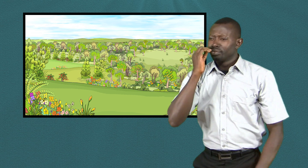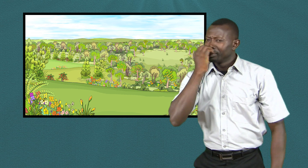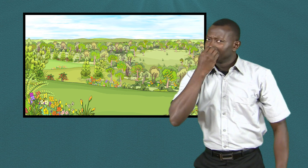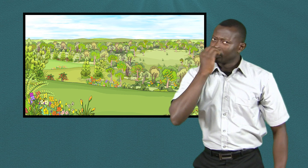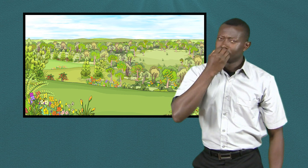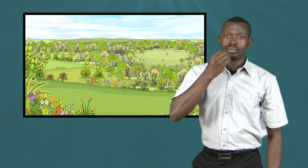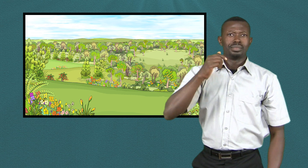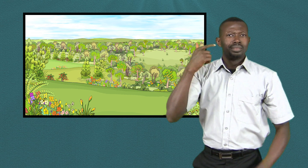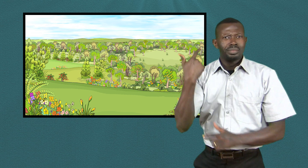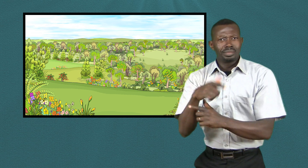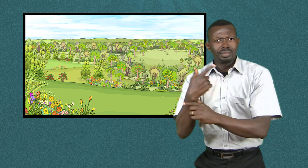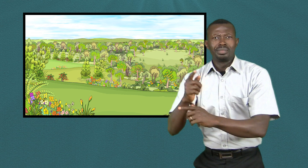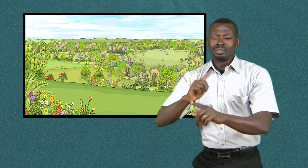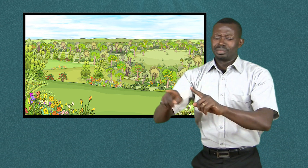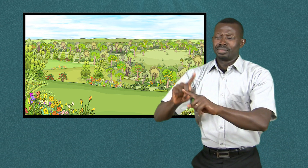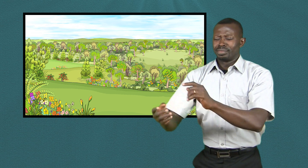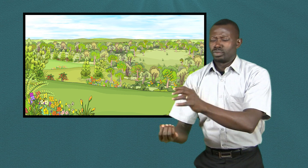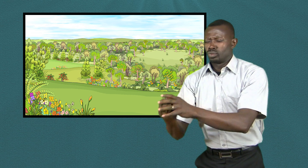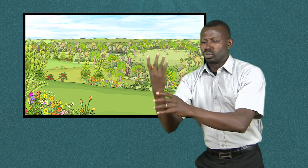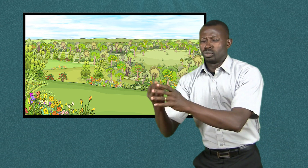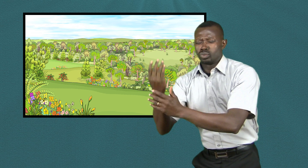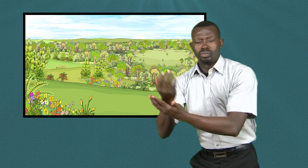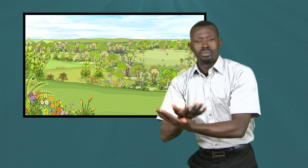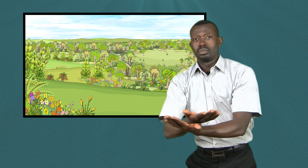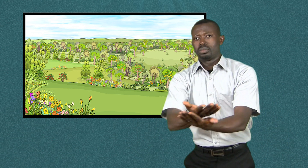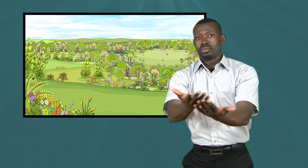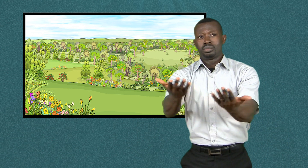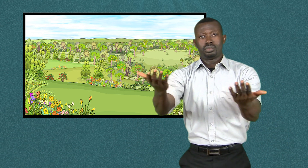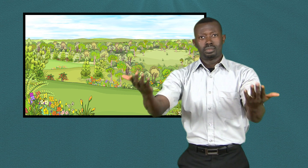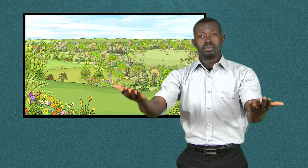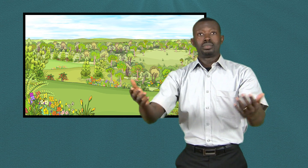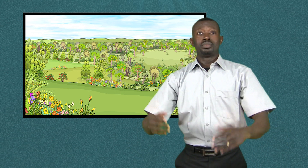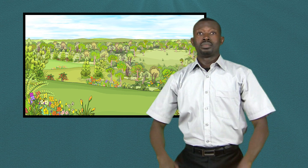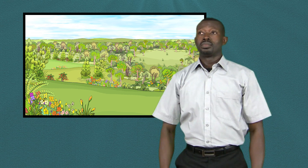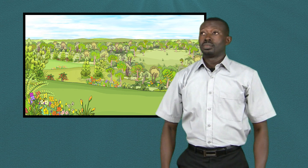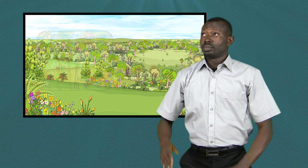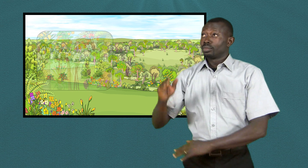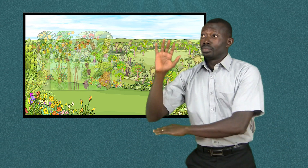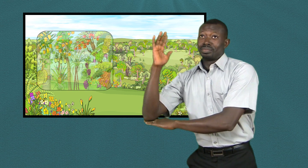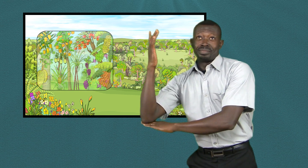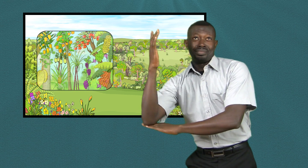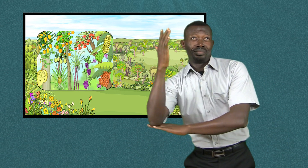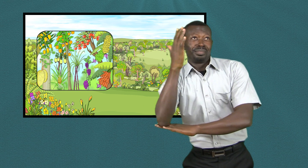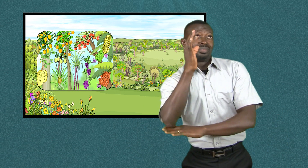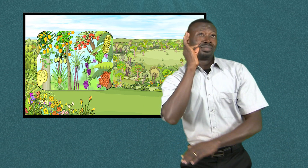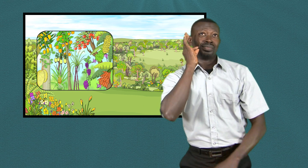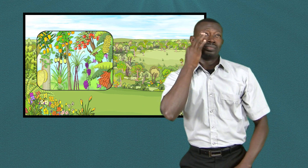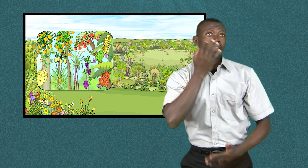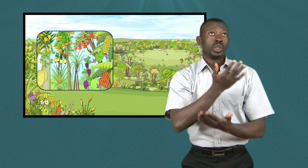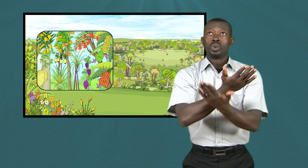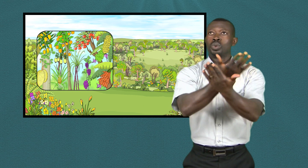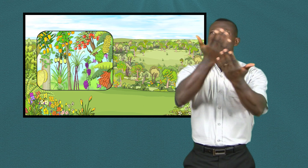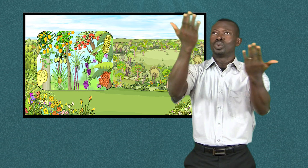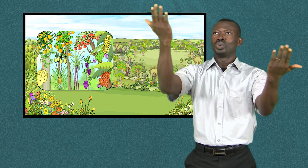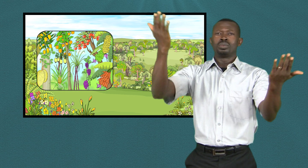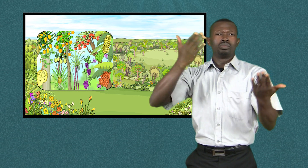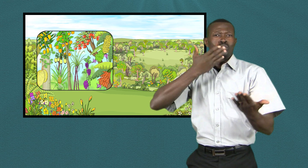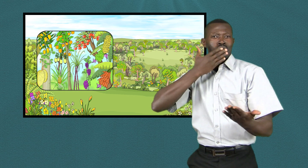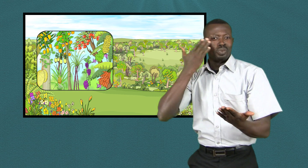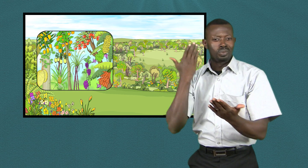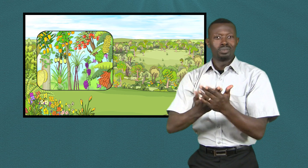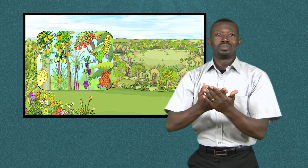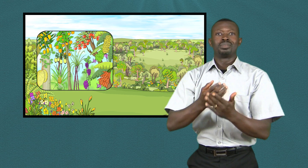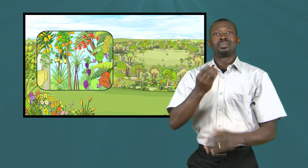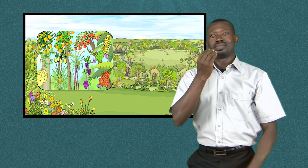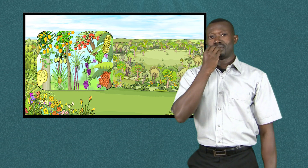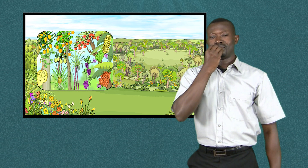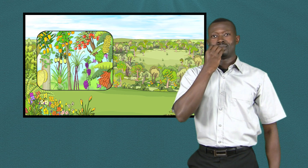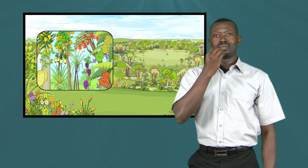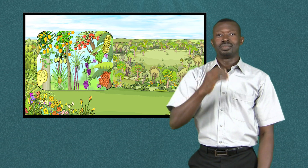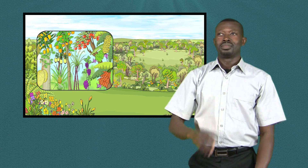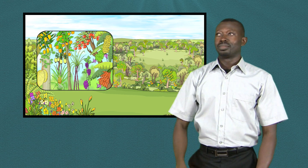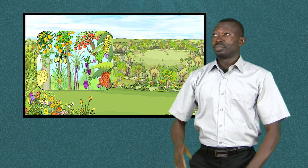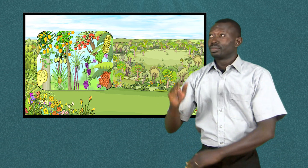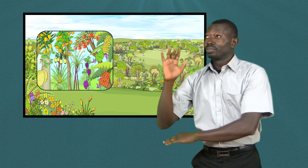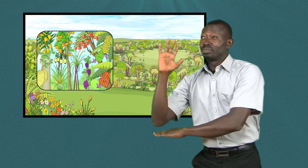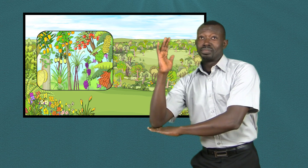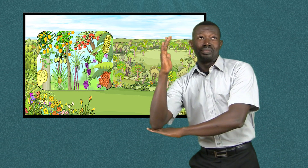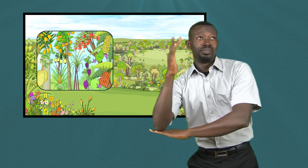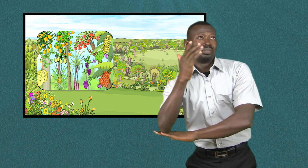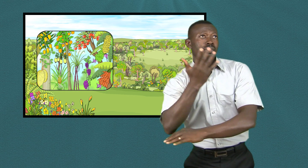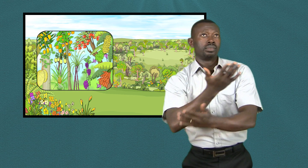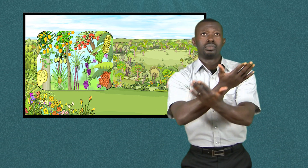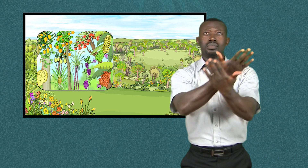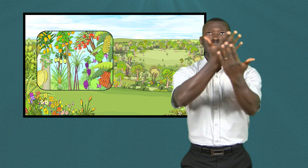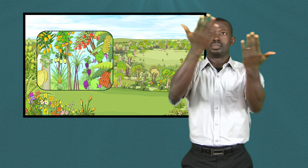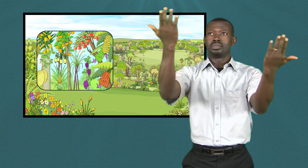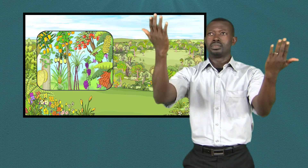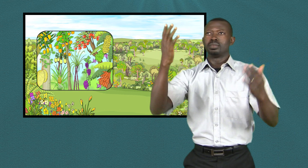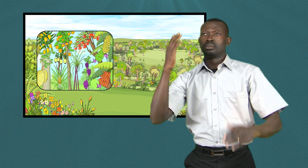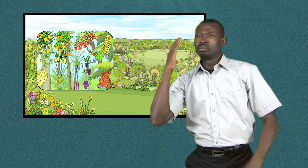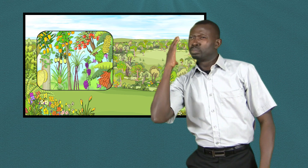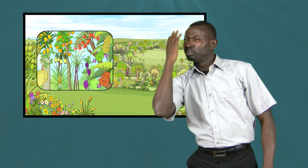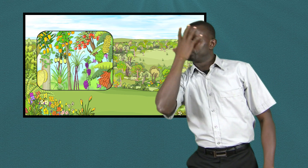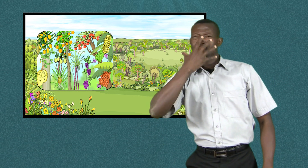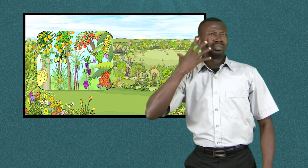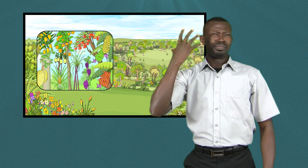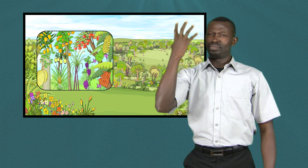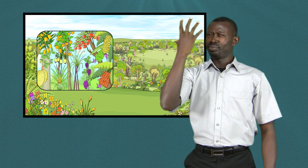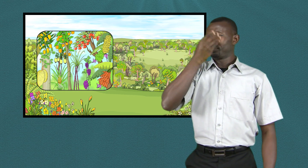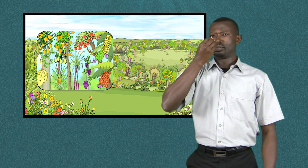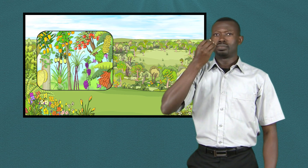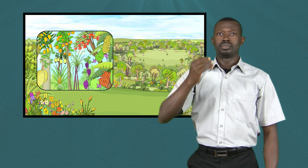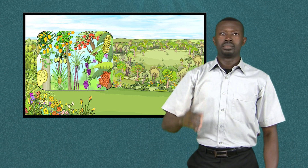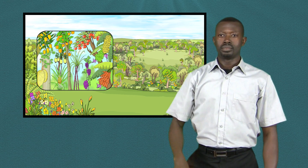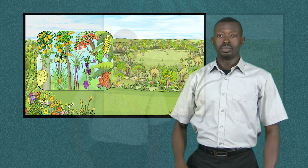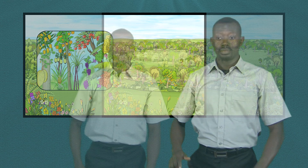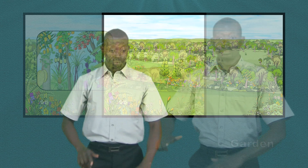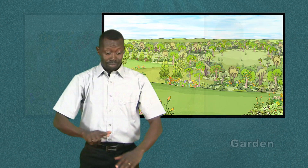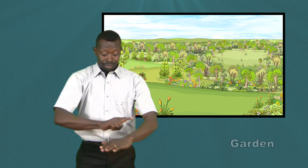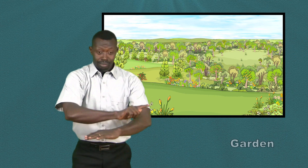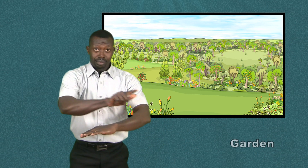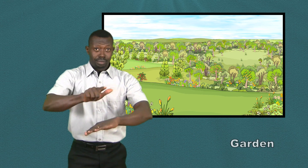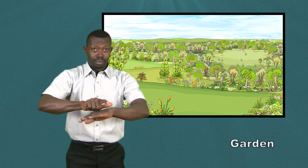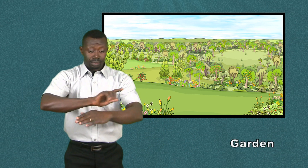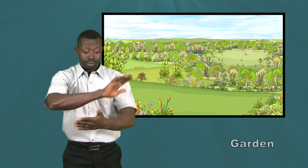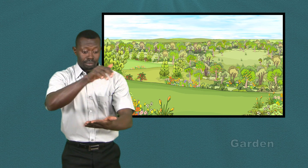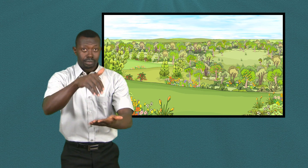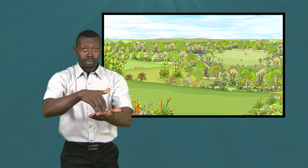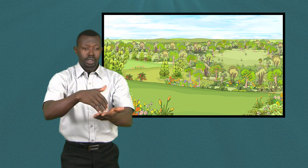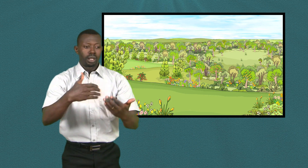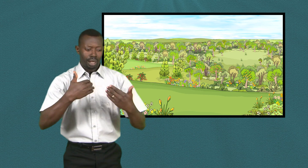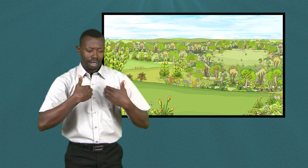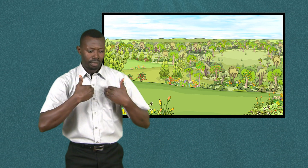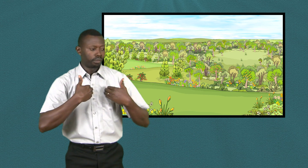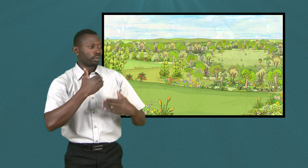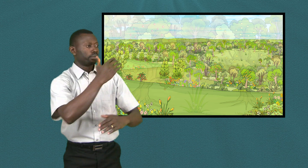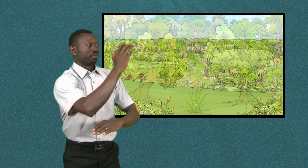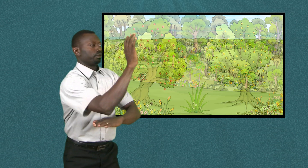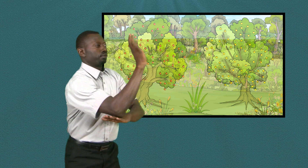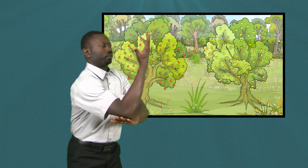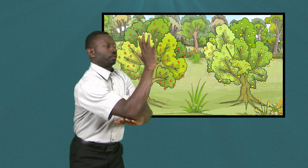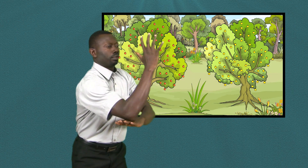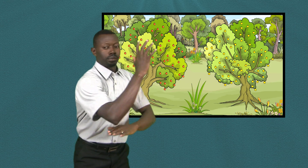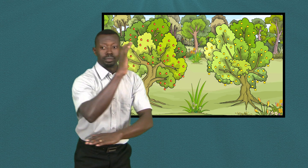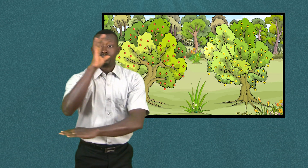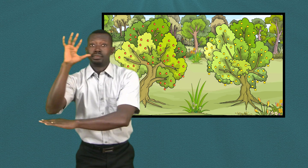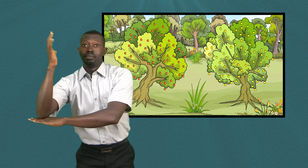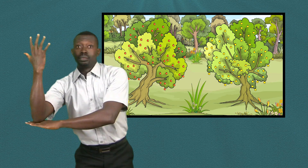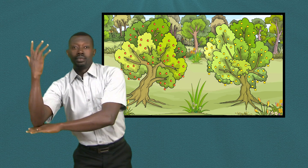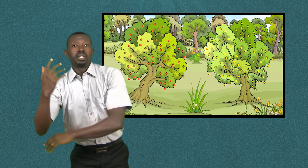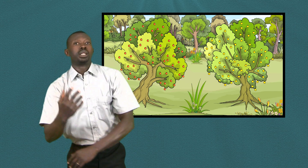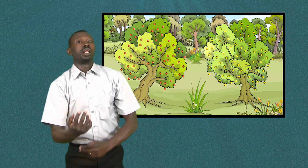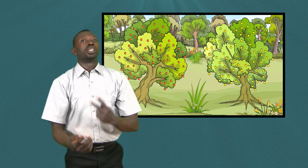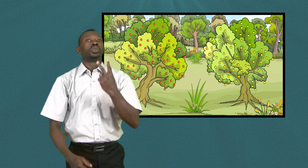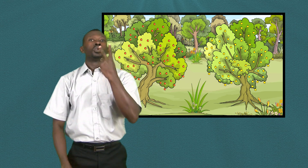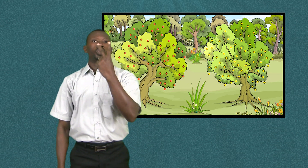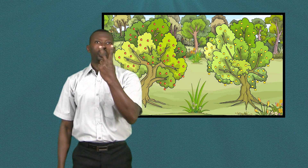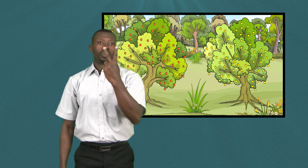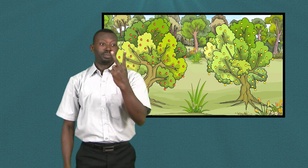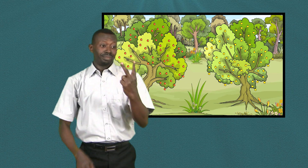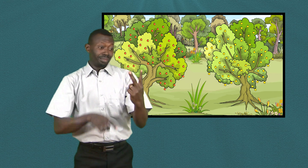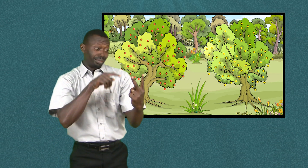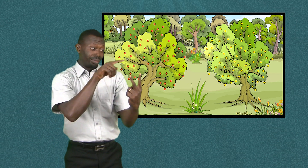And the LORD God planted a garden in Eden, in the east, where He placed the man He had formed.